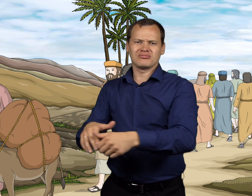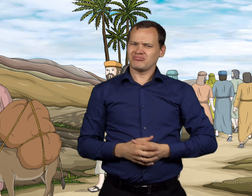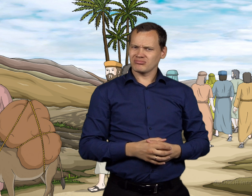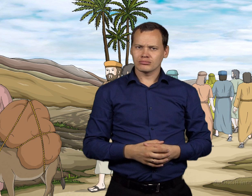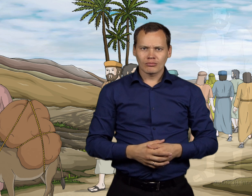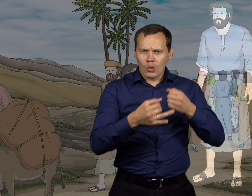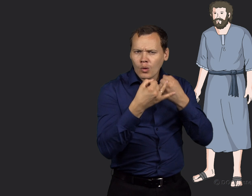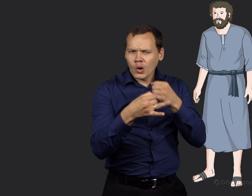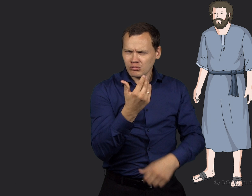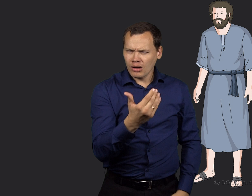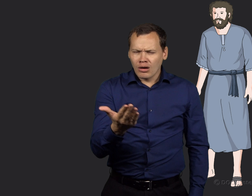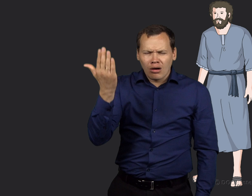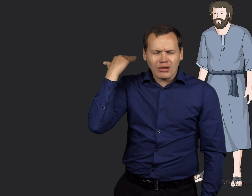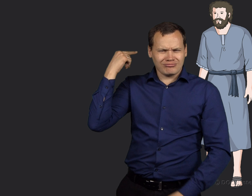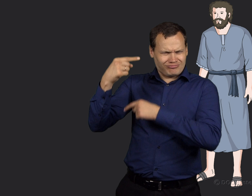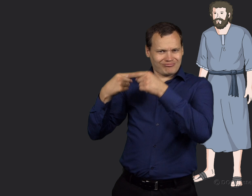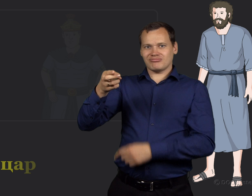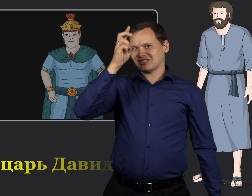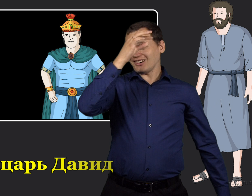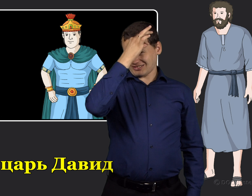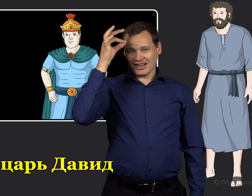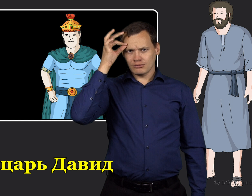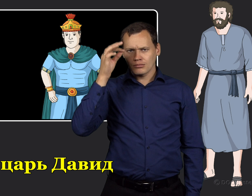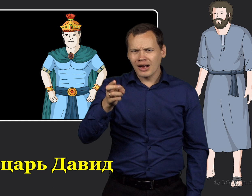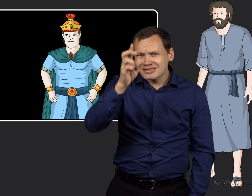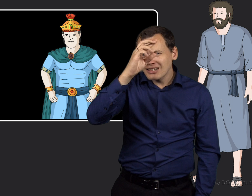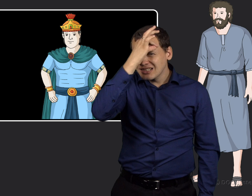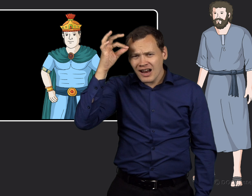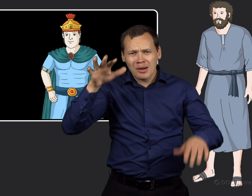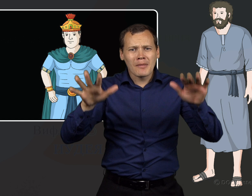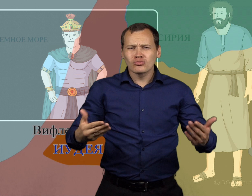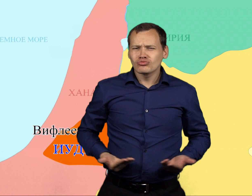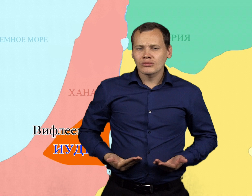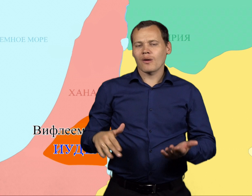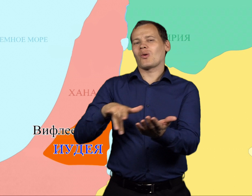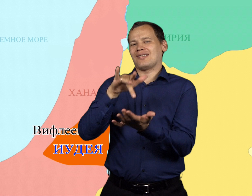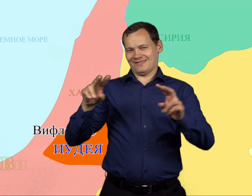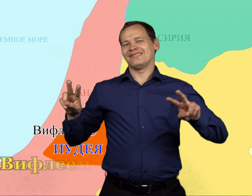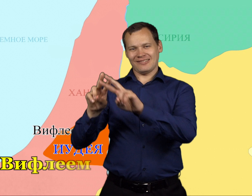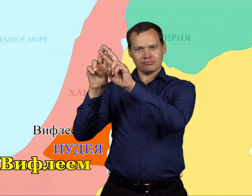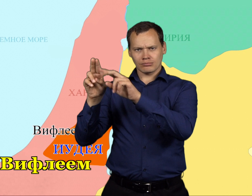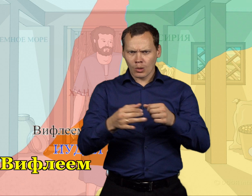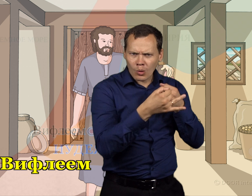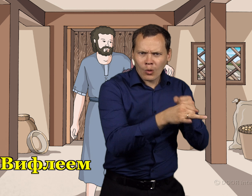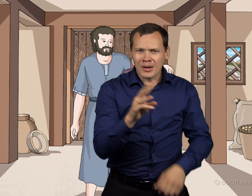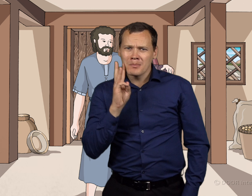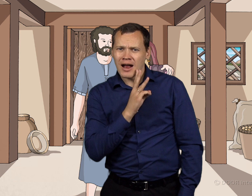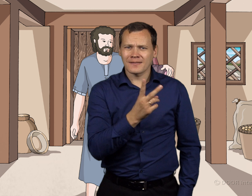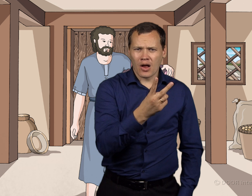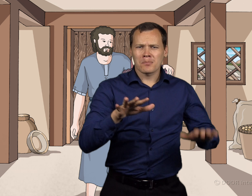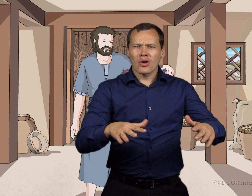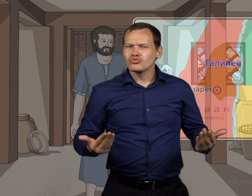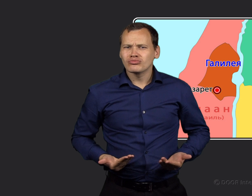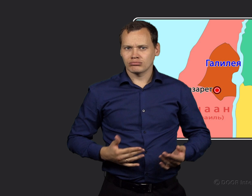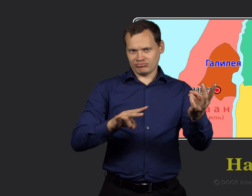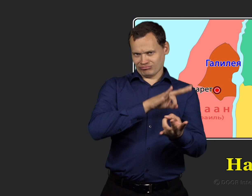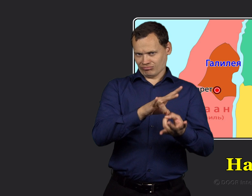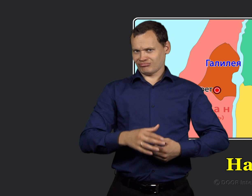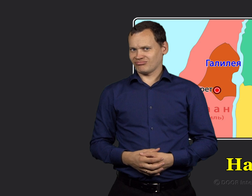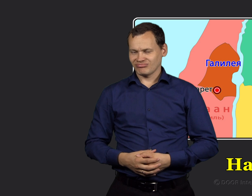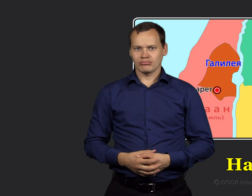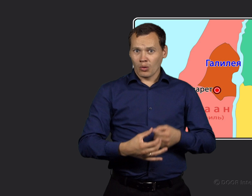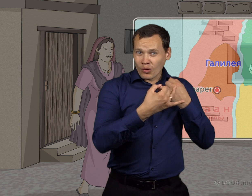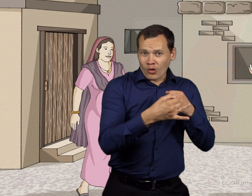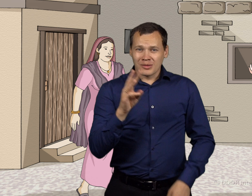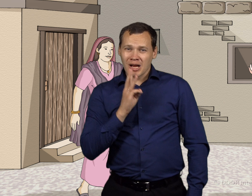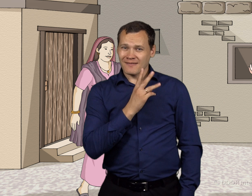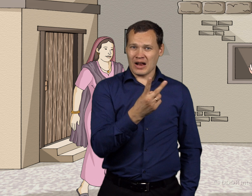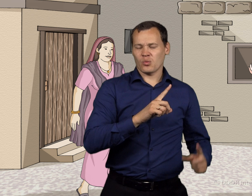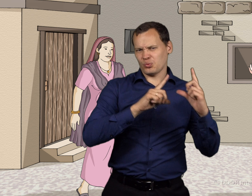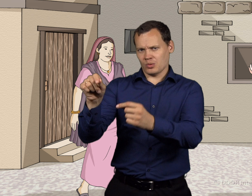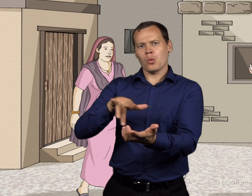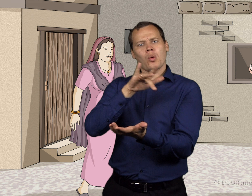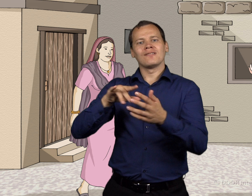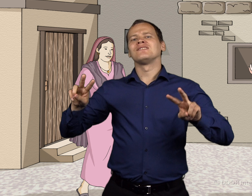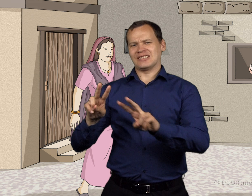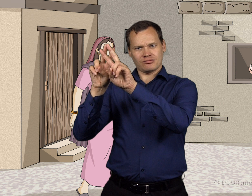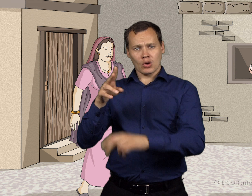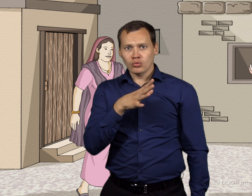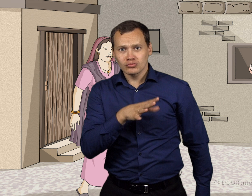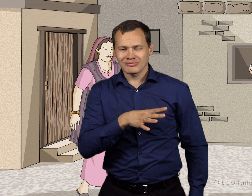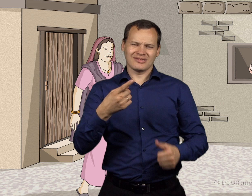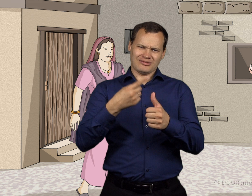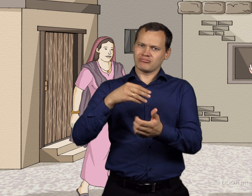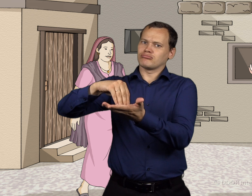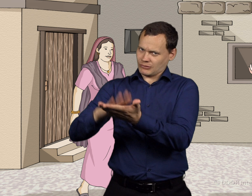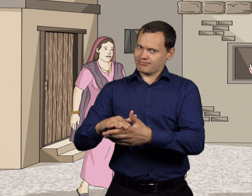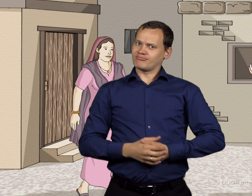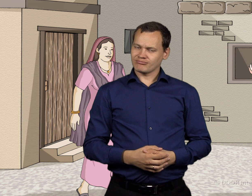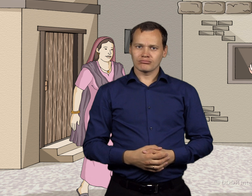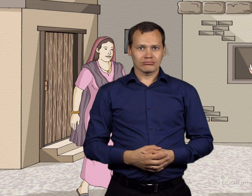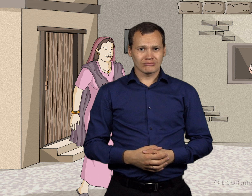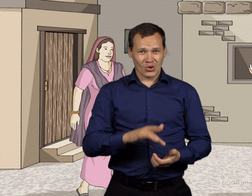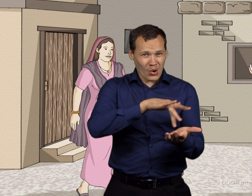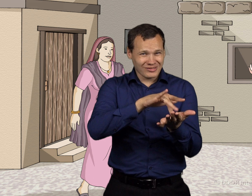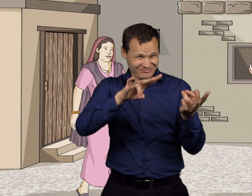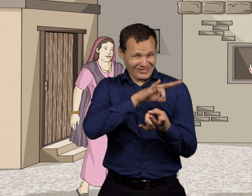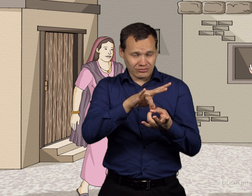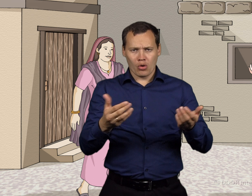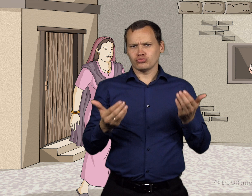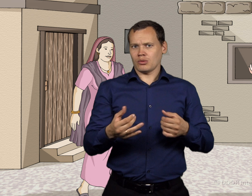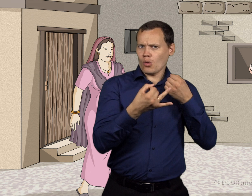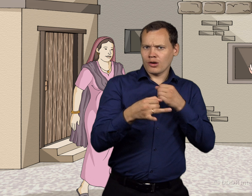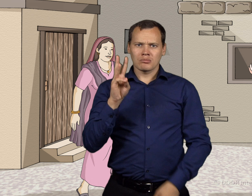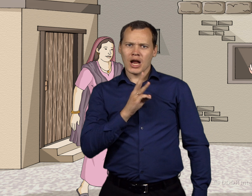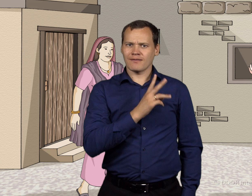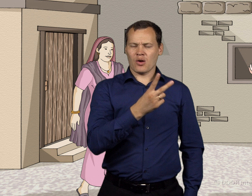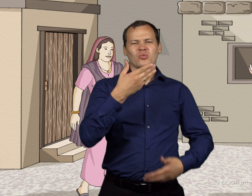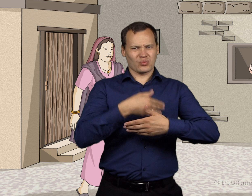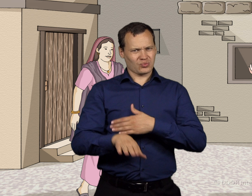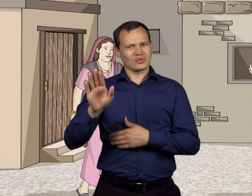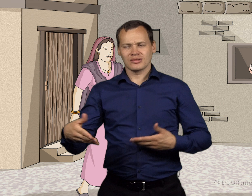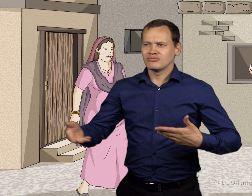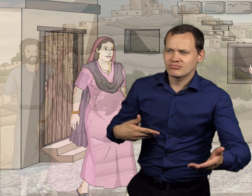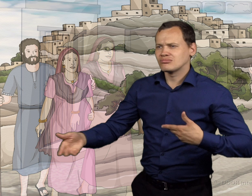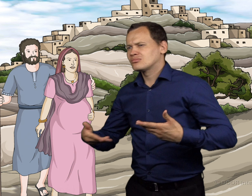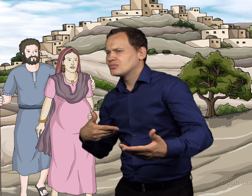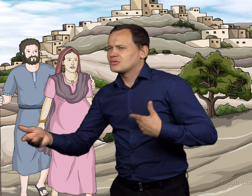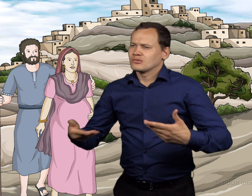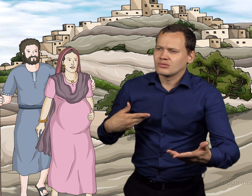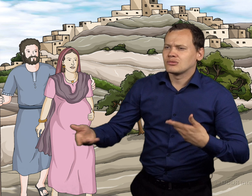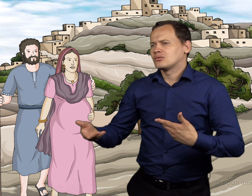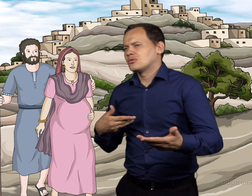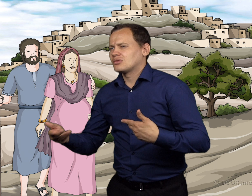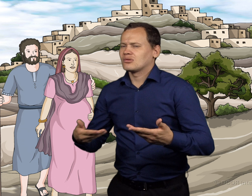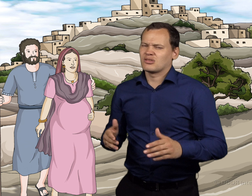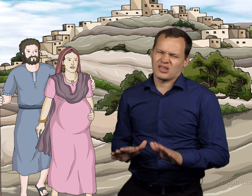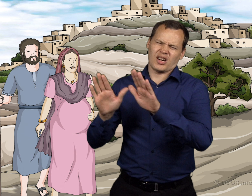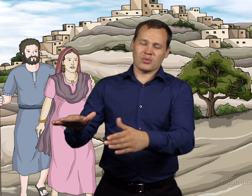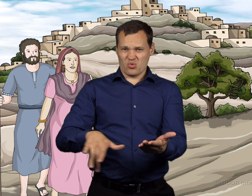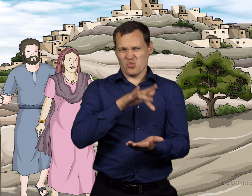So Joseph also went up from Nazareth in Galilee to Judea, to the city of David called Bethlehem, since he was from the house and line of David.